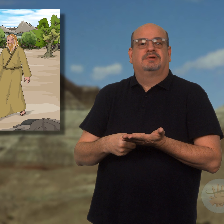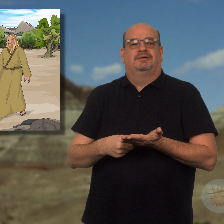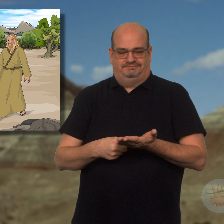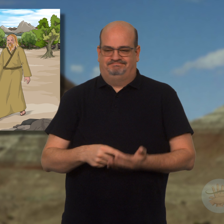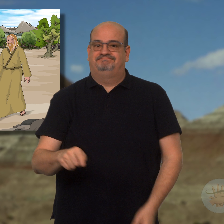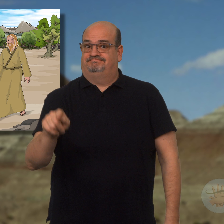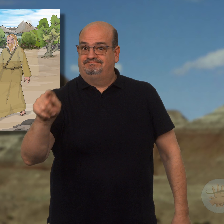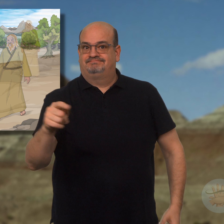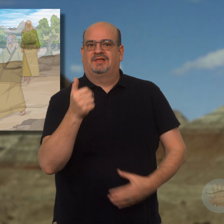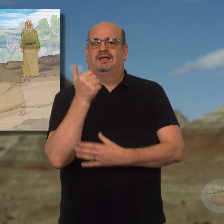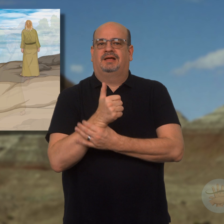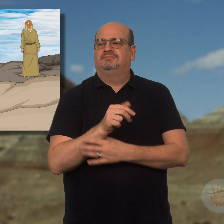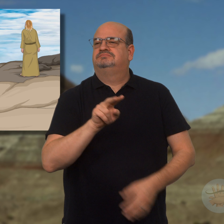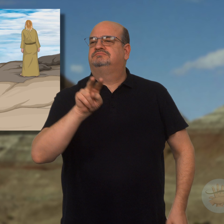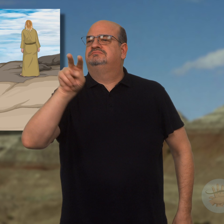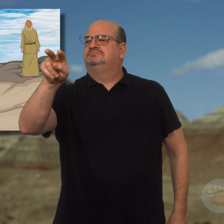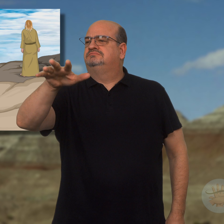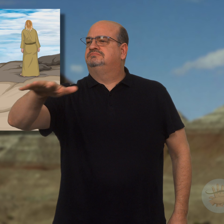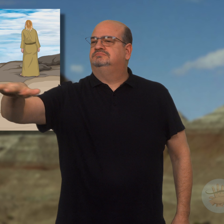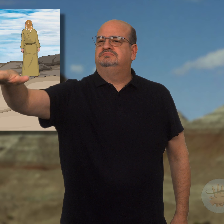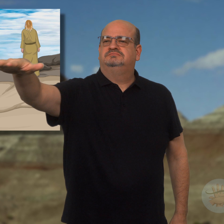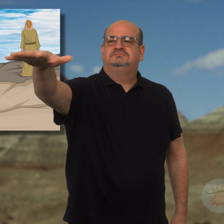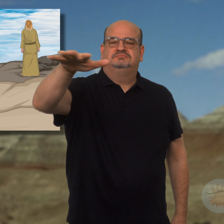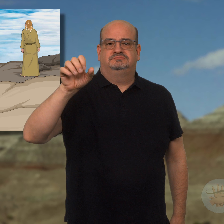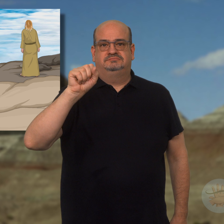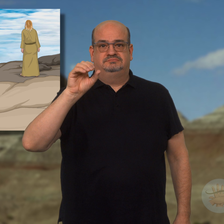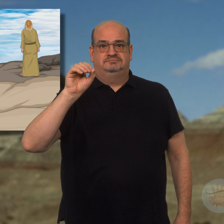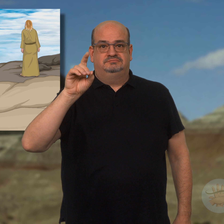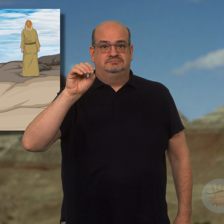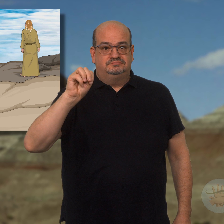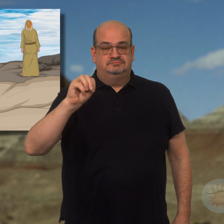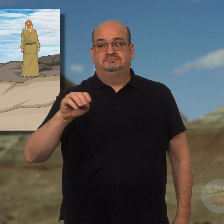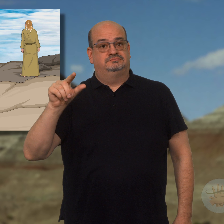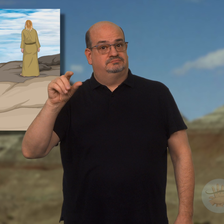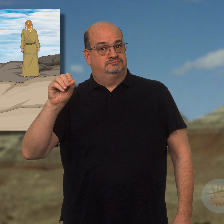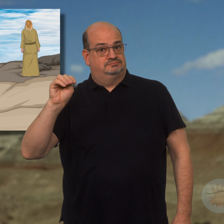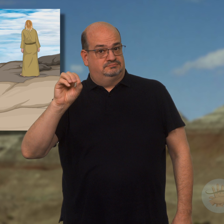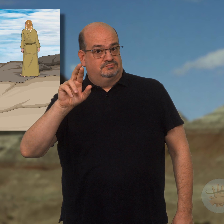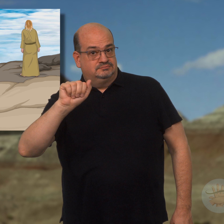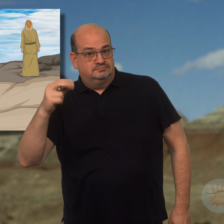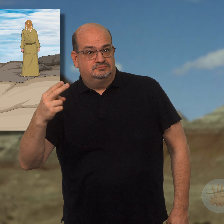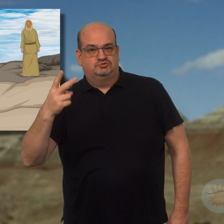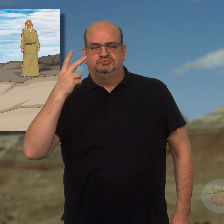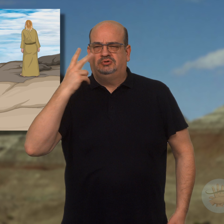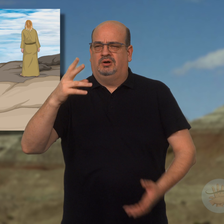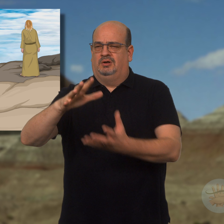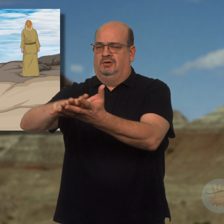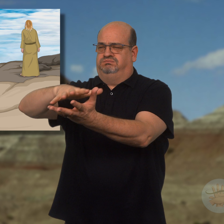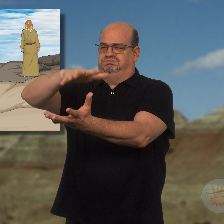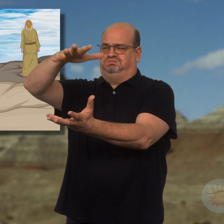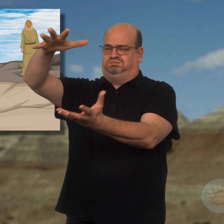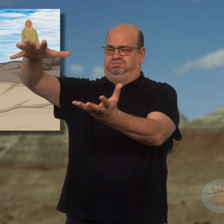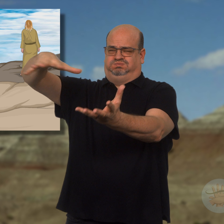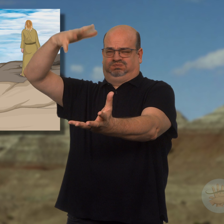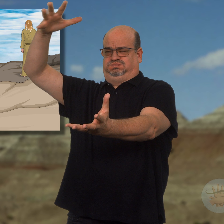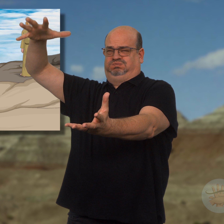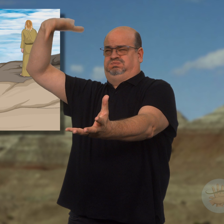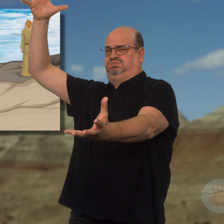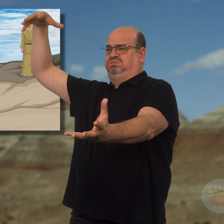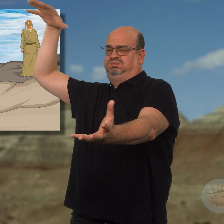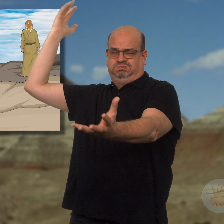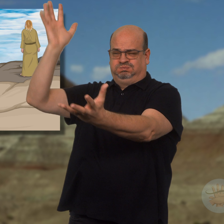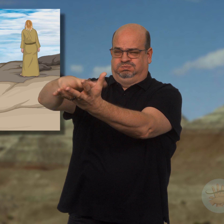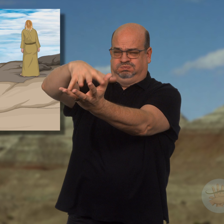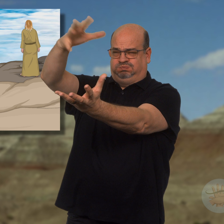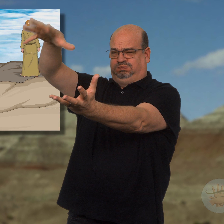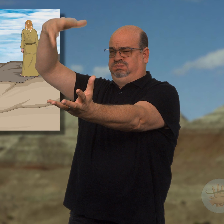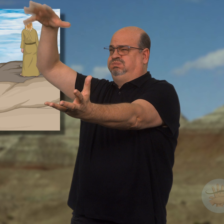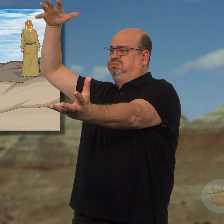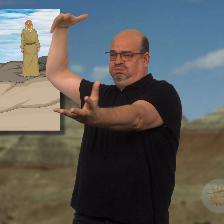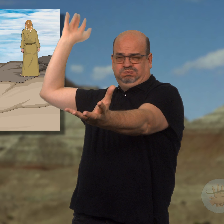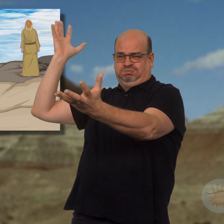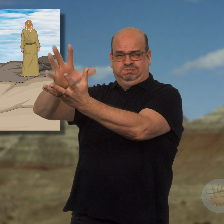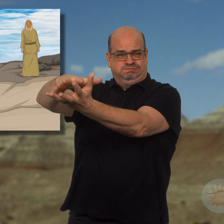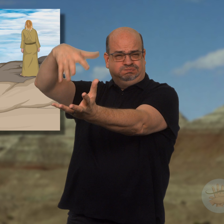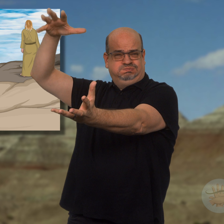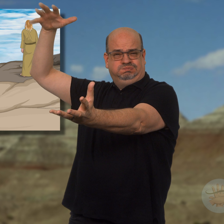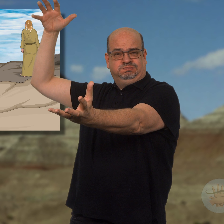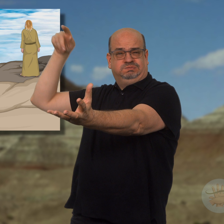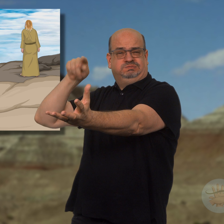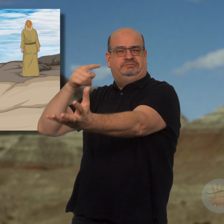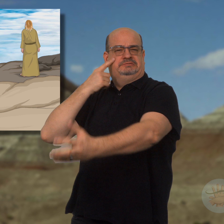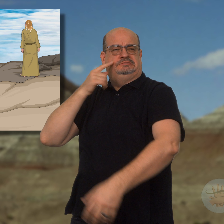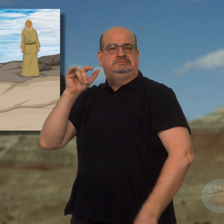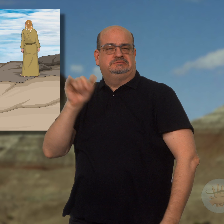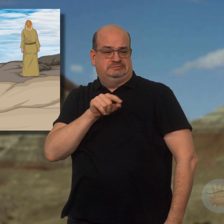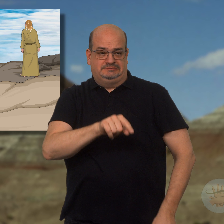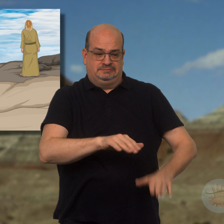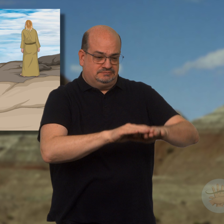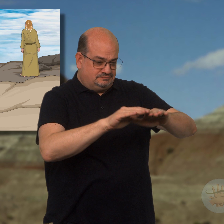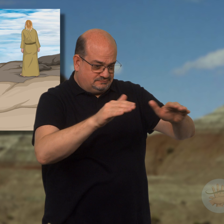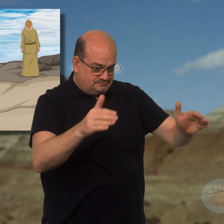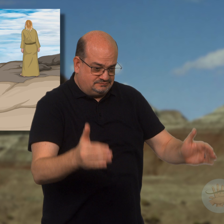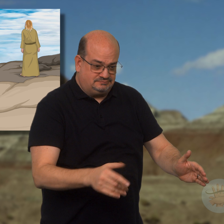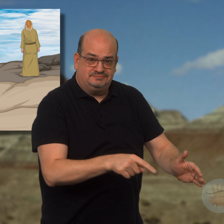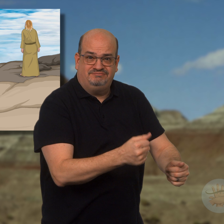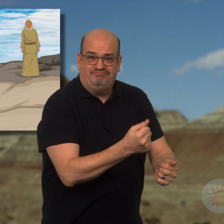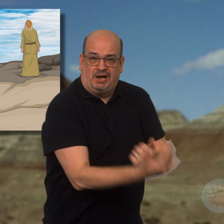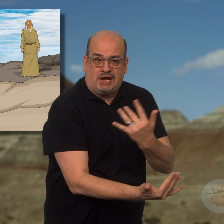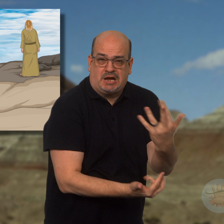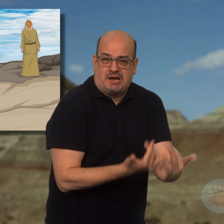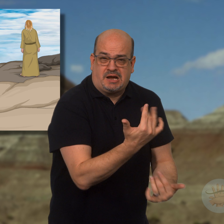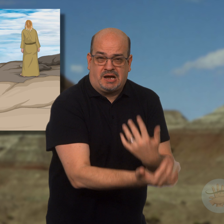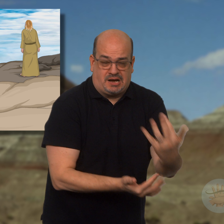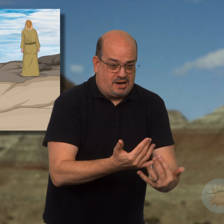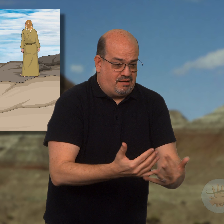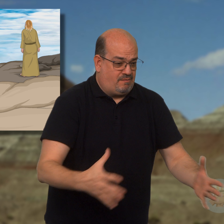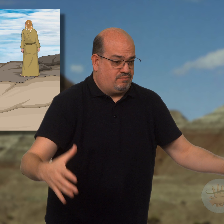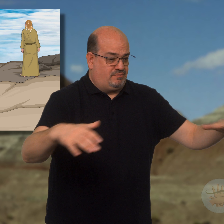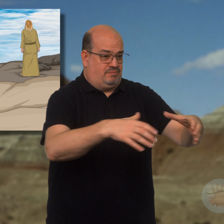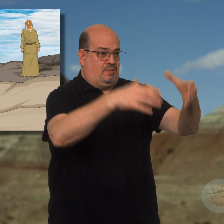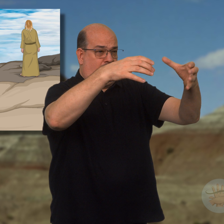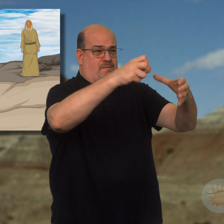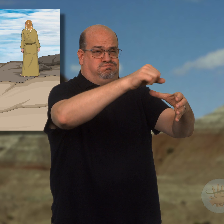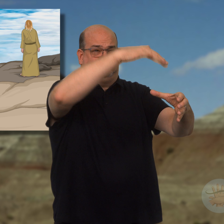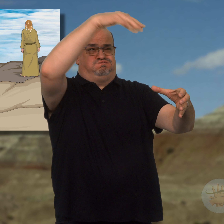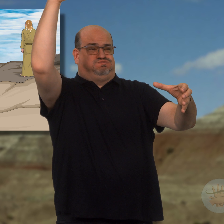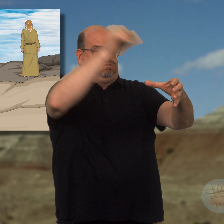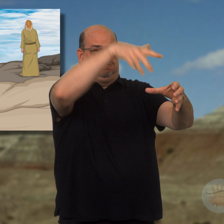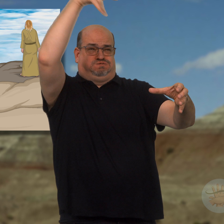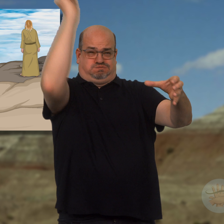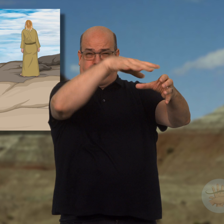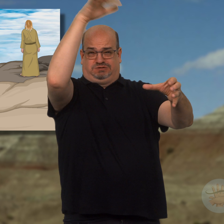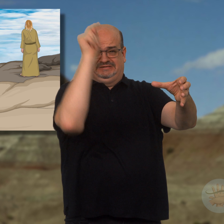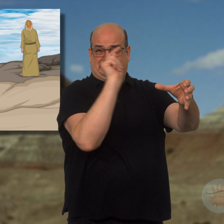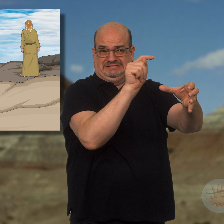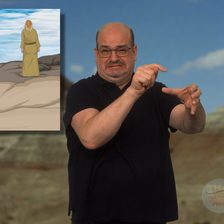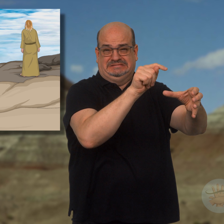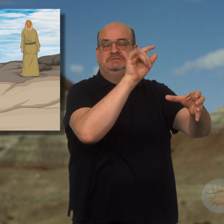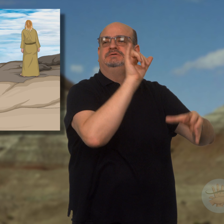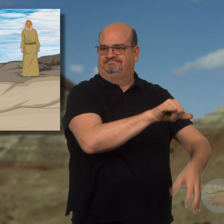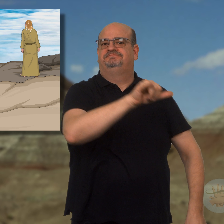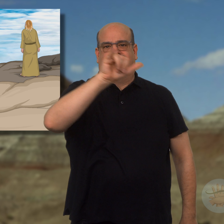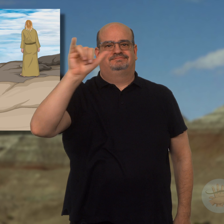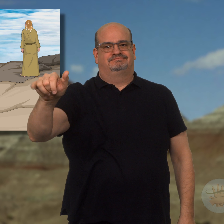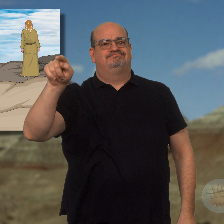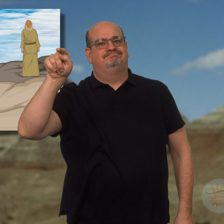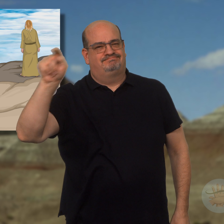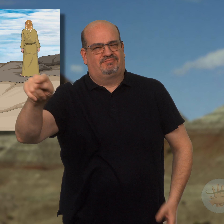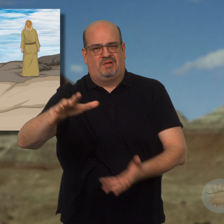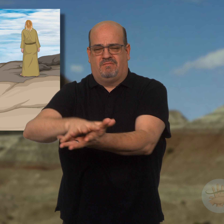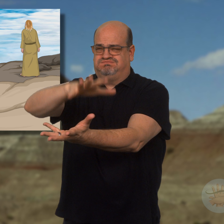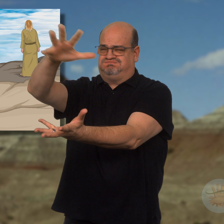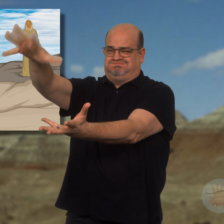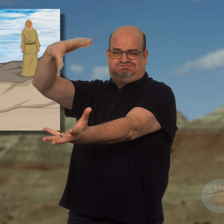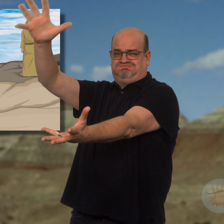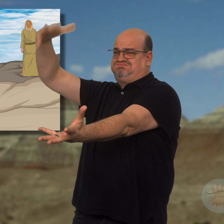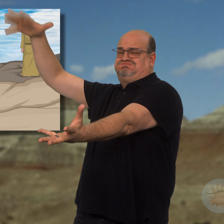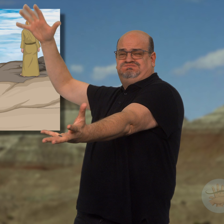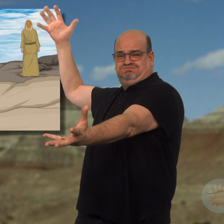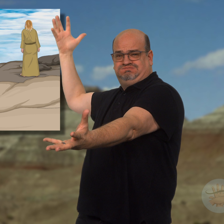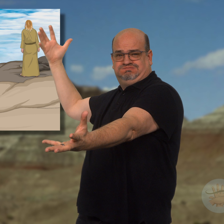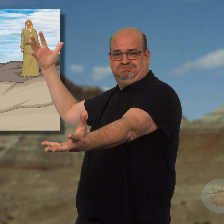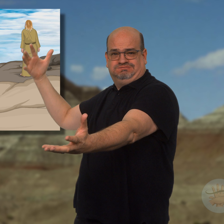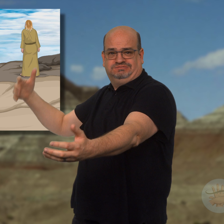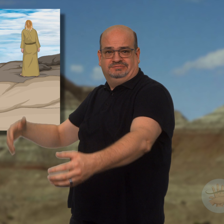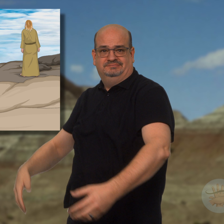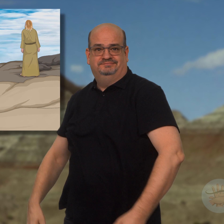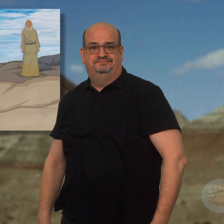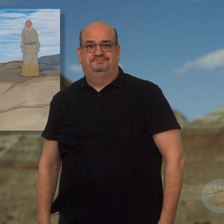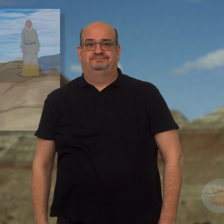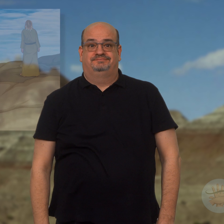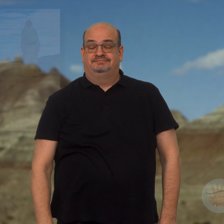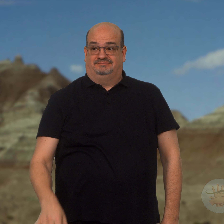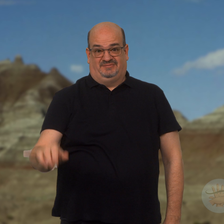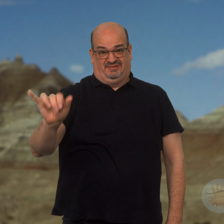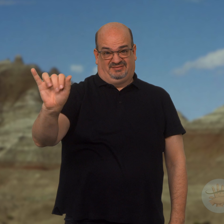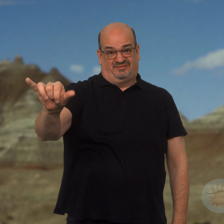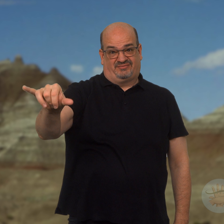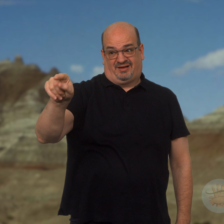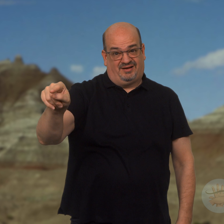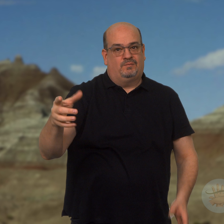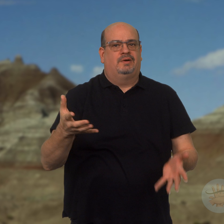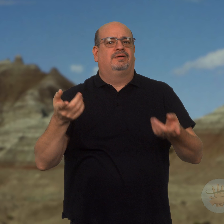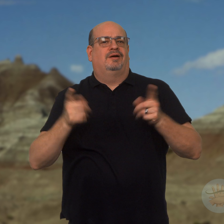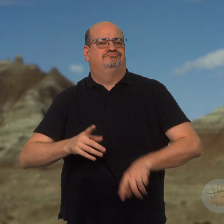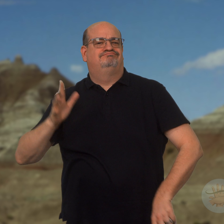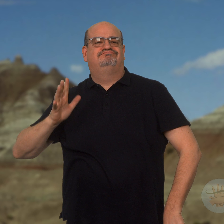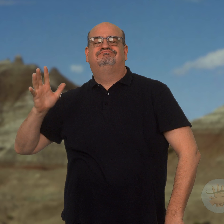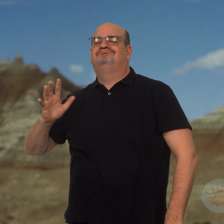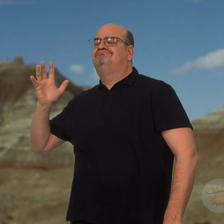He looked down toward Sodom and Gomorrah and all the land of the plain, and he saw the smoke rising from the land like smoke from a furnace.